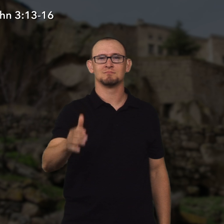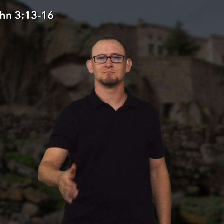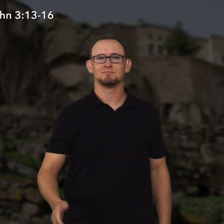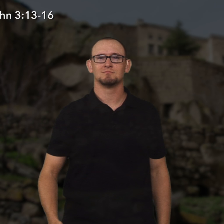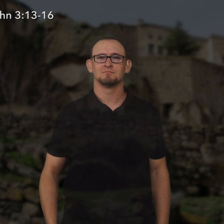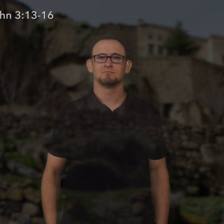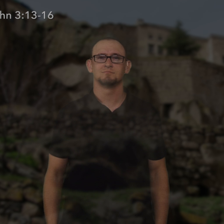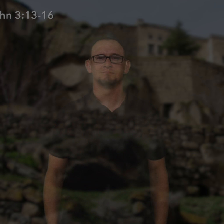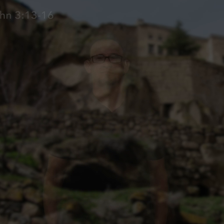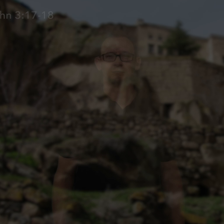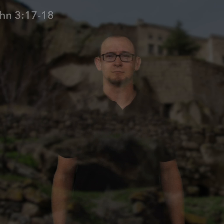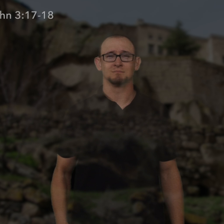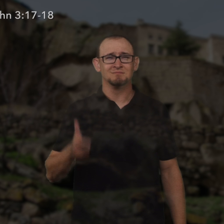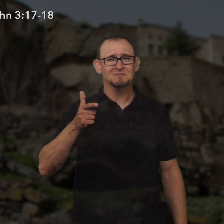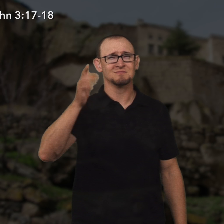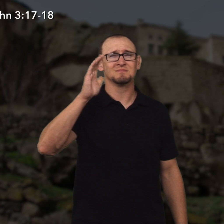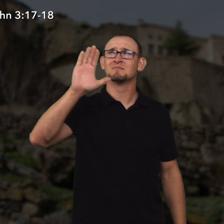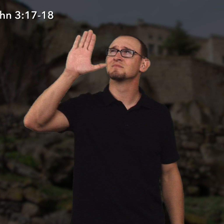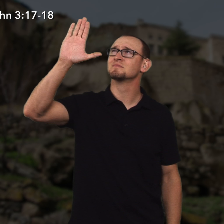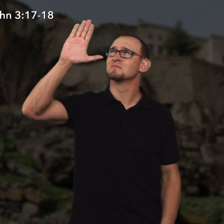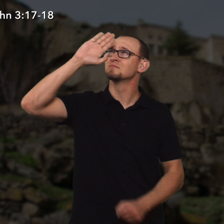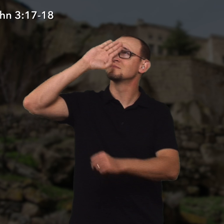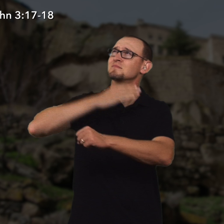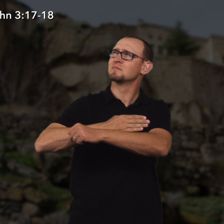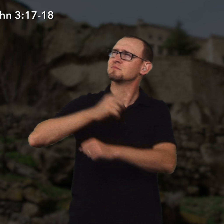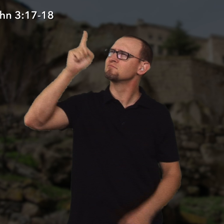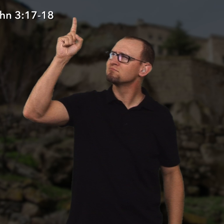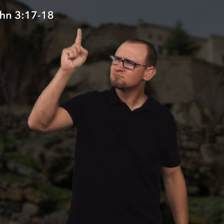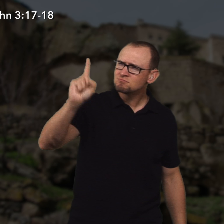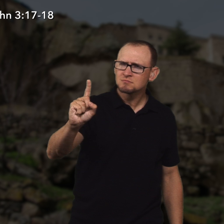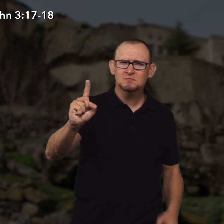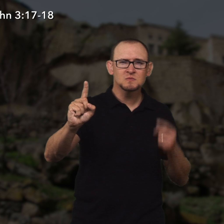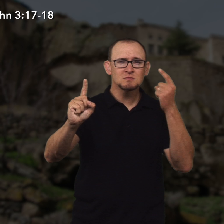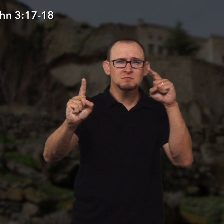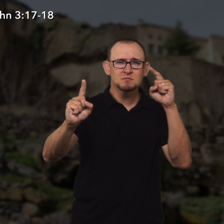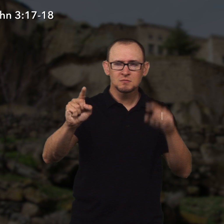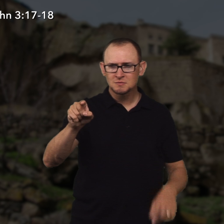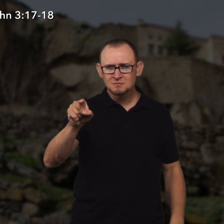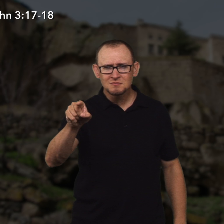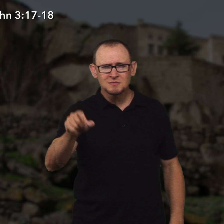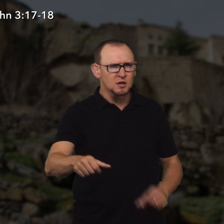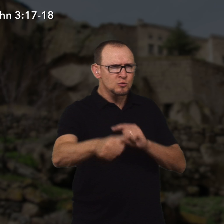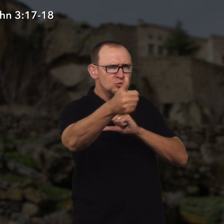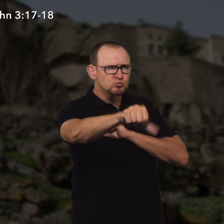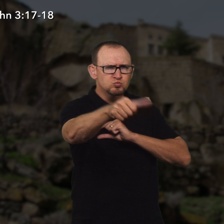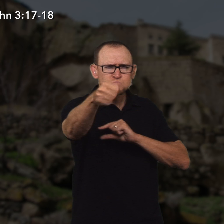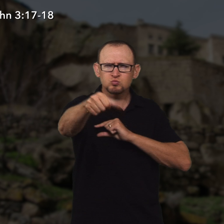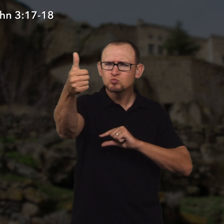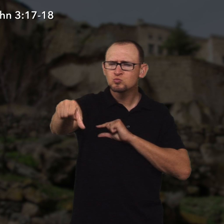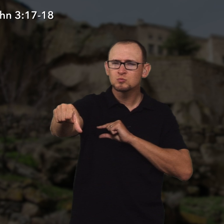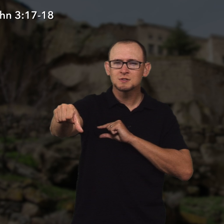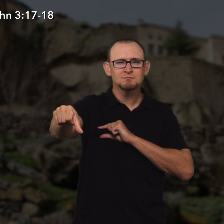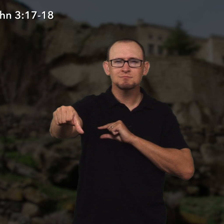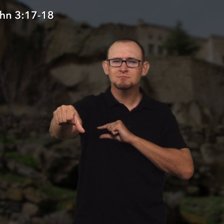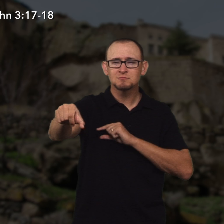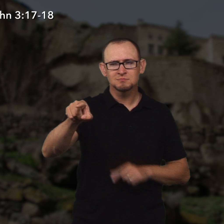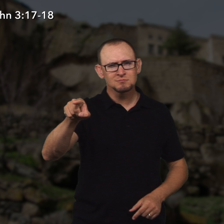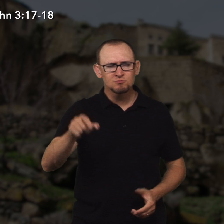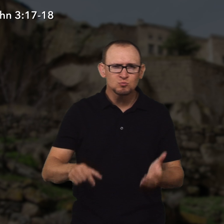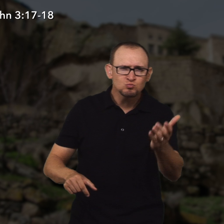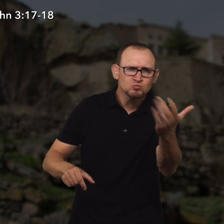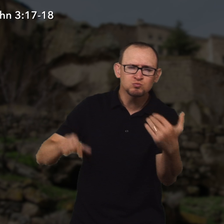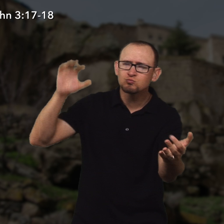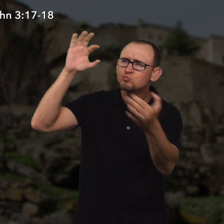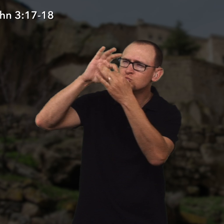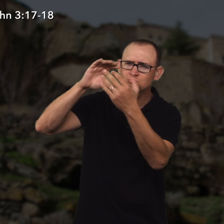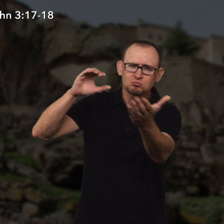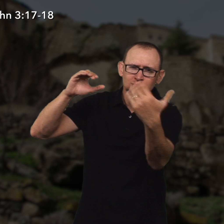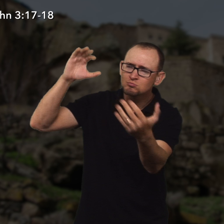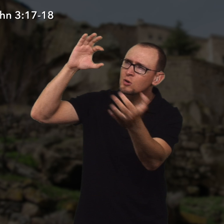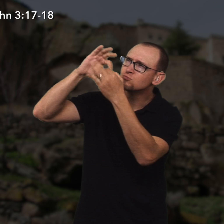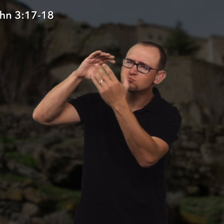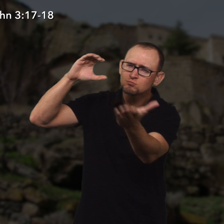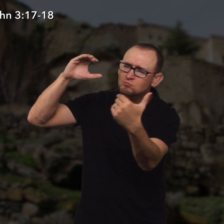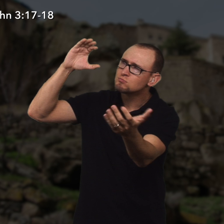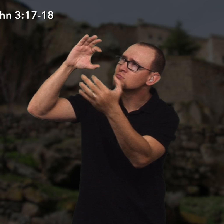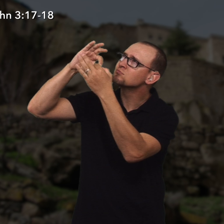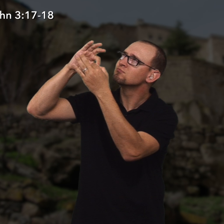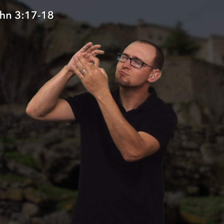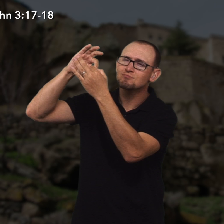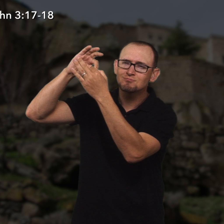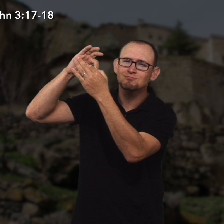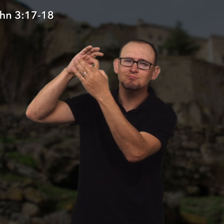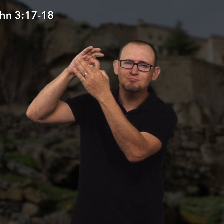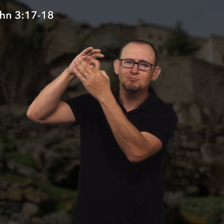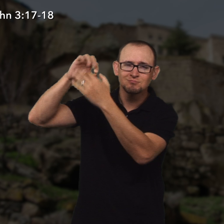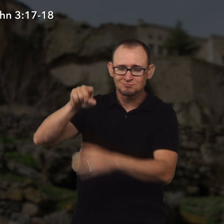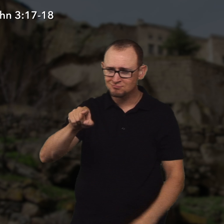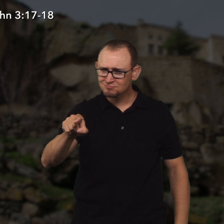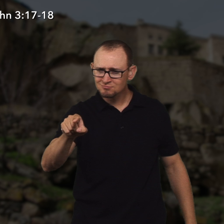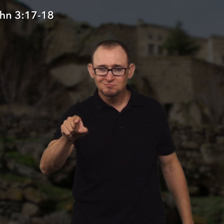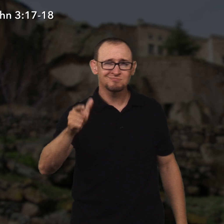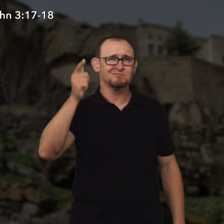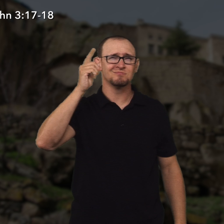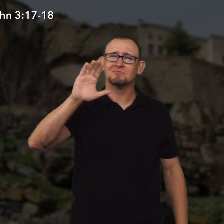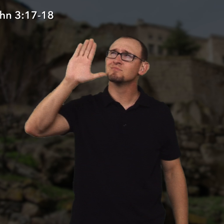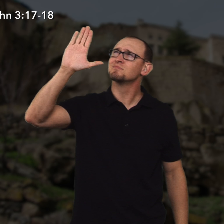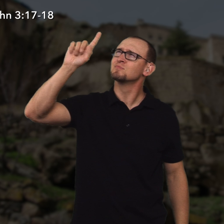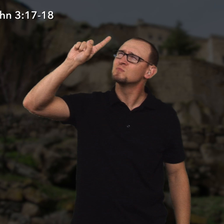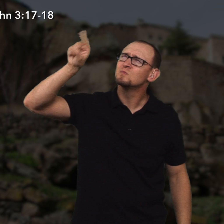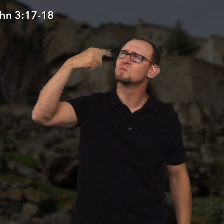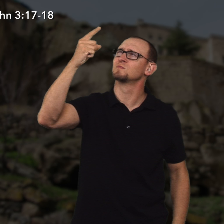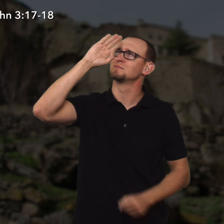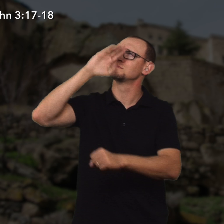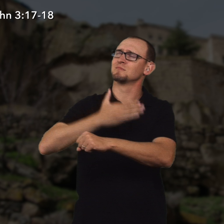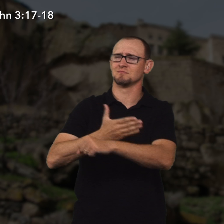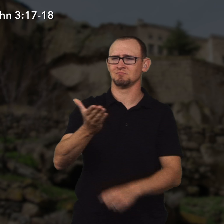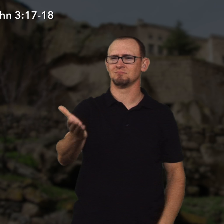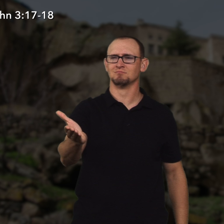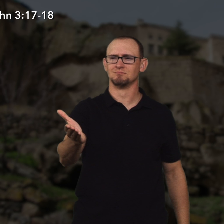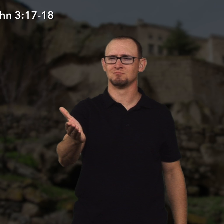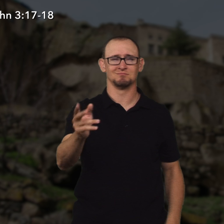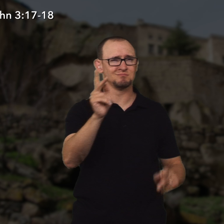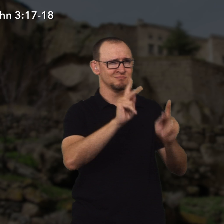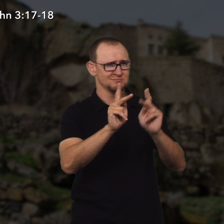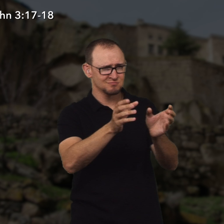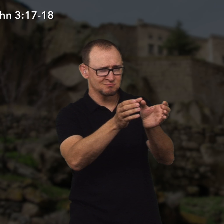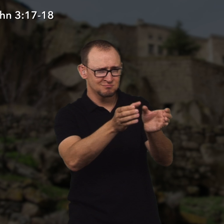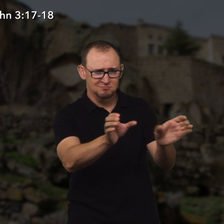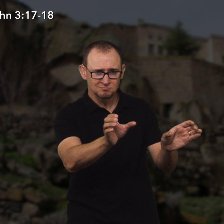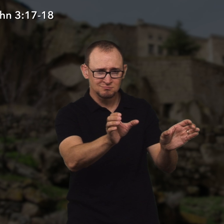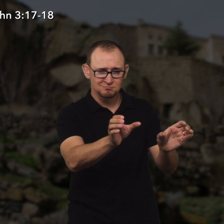For God did not send His Son into the world to condemn the world, but to save the world through Him.